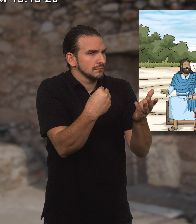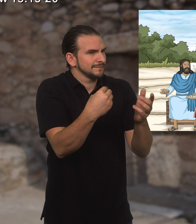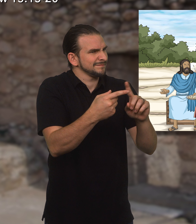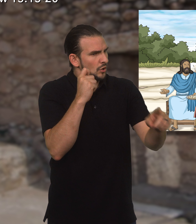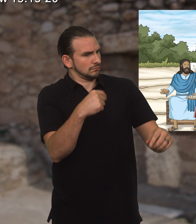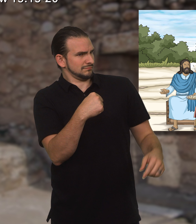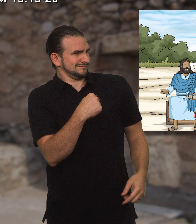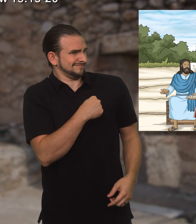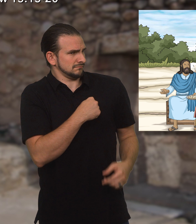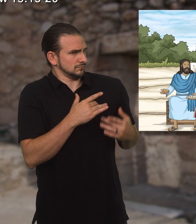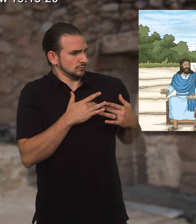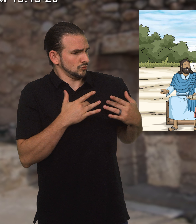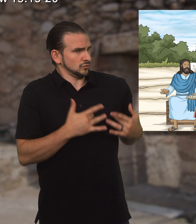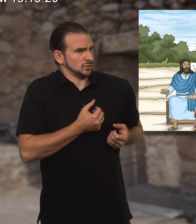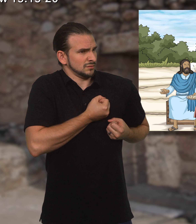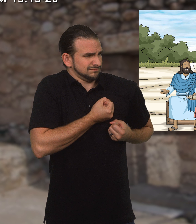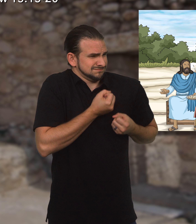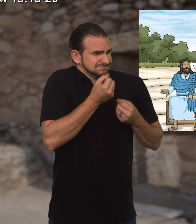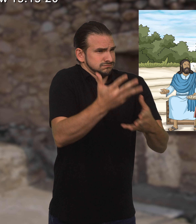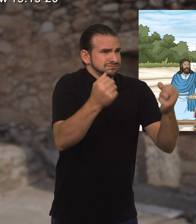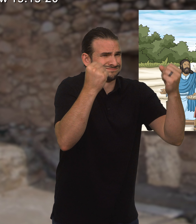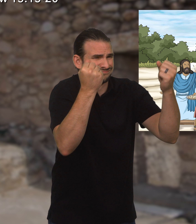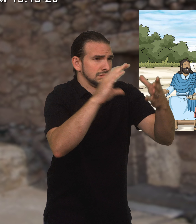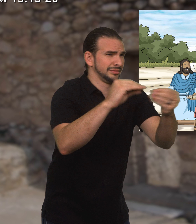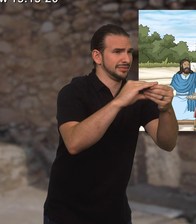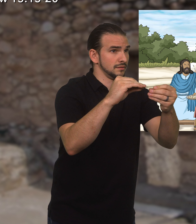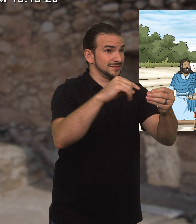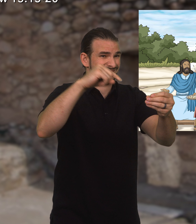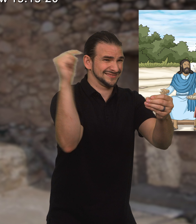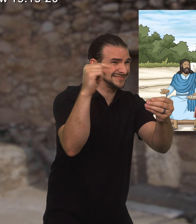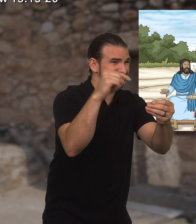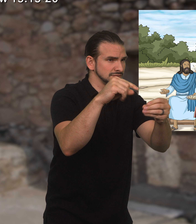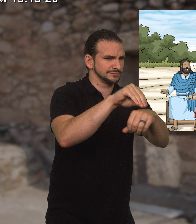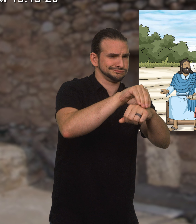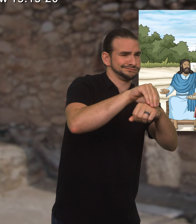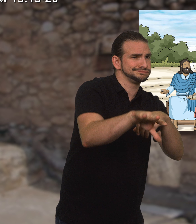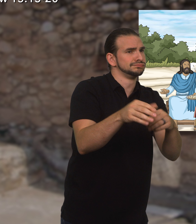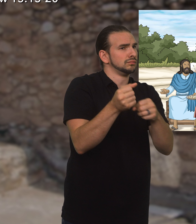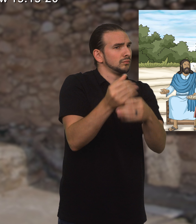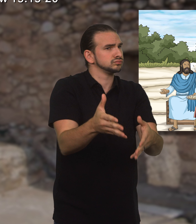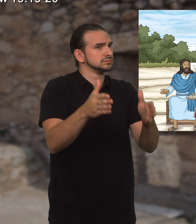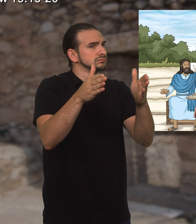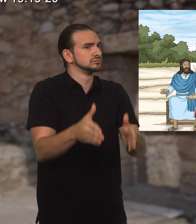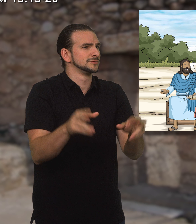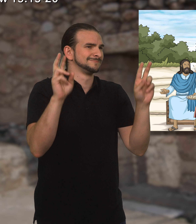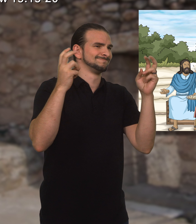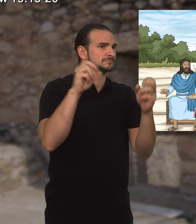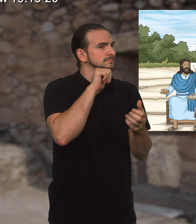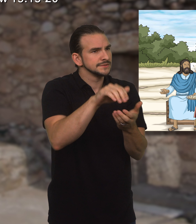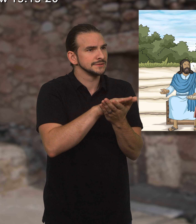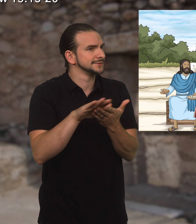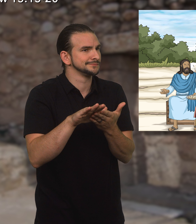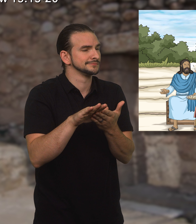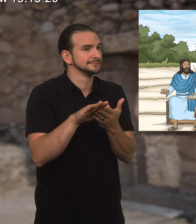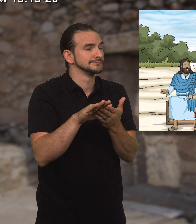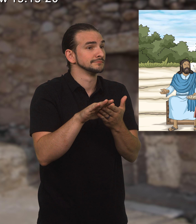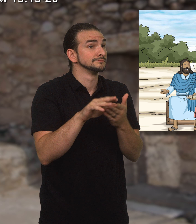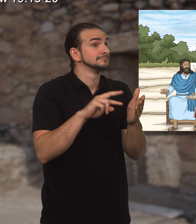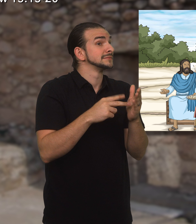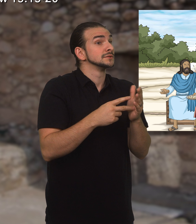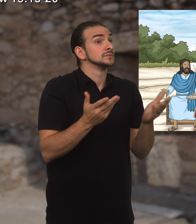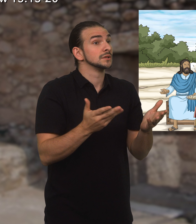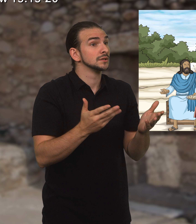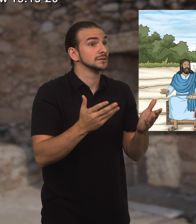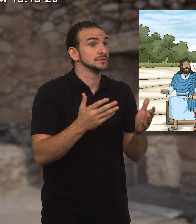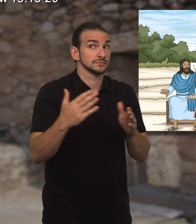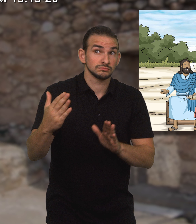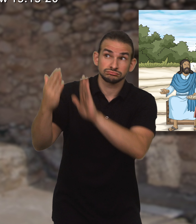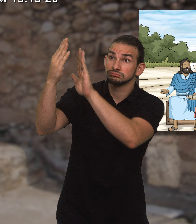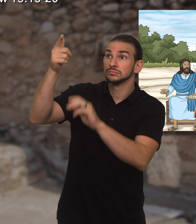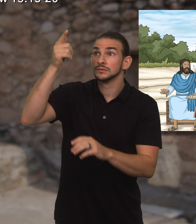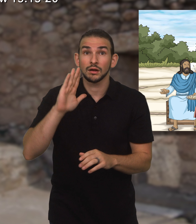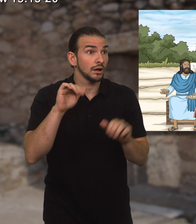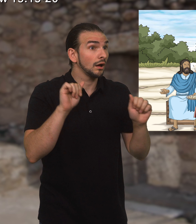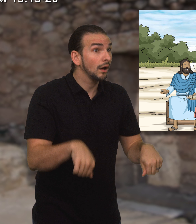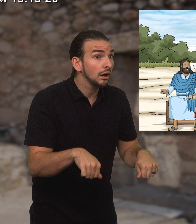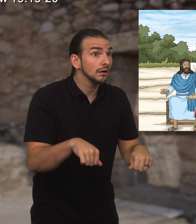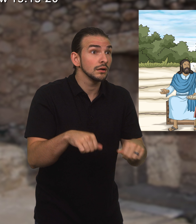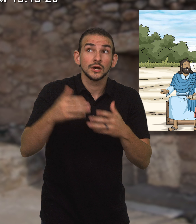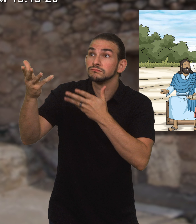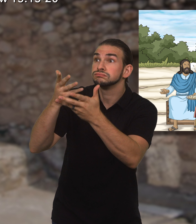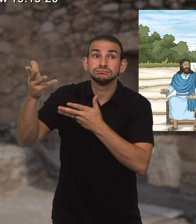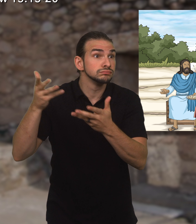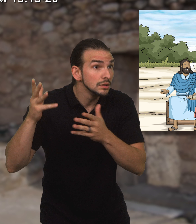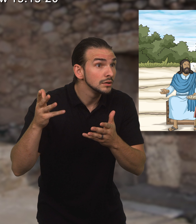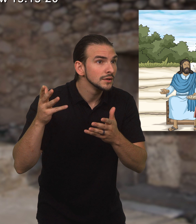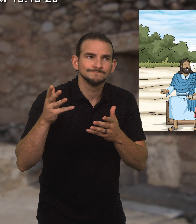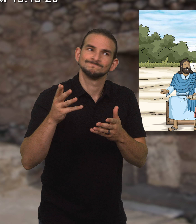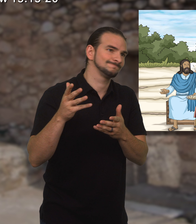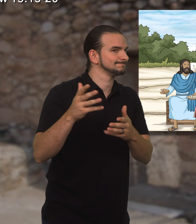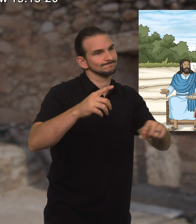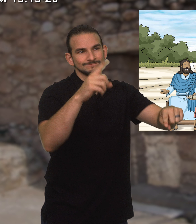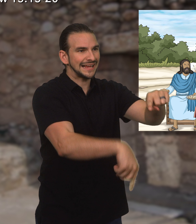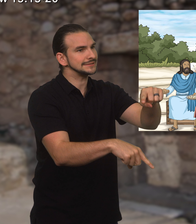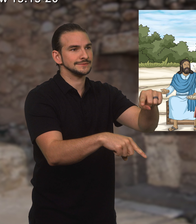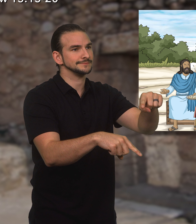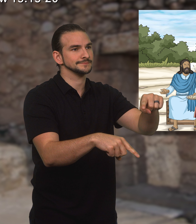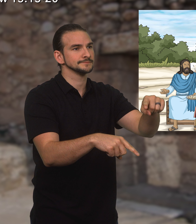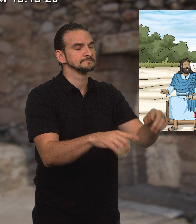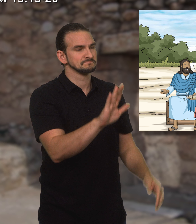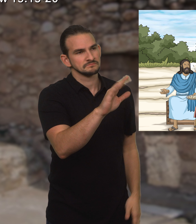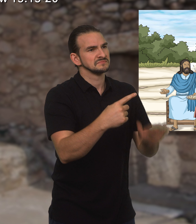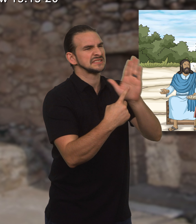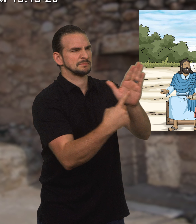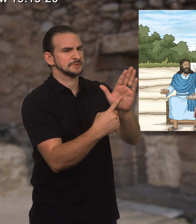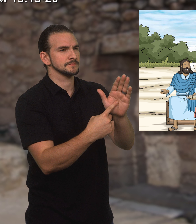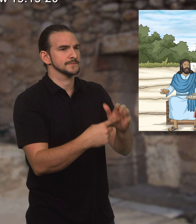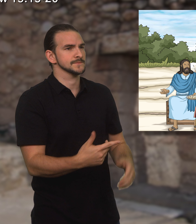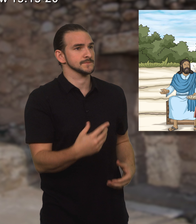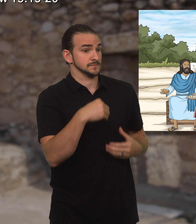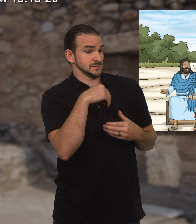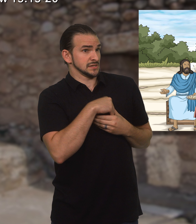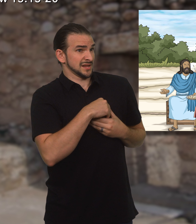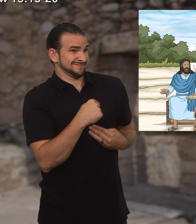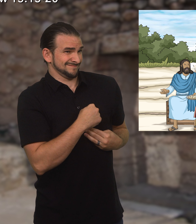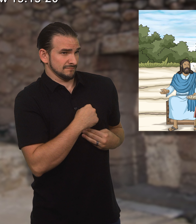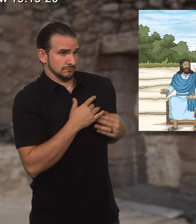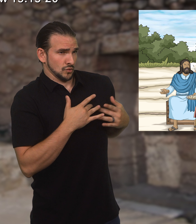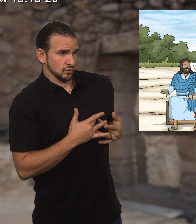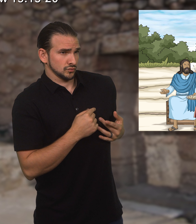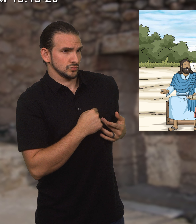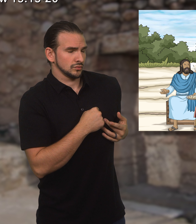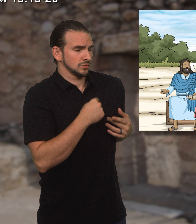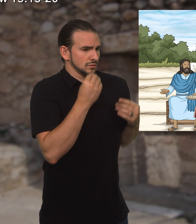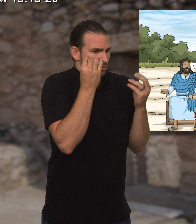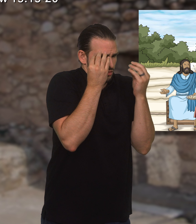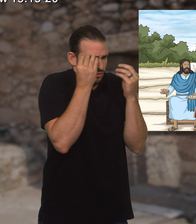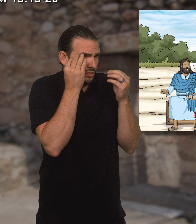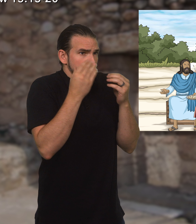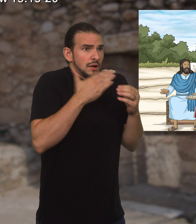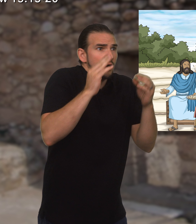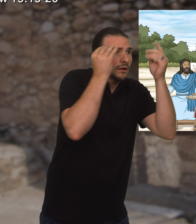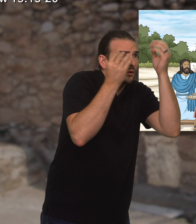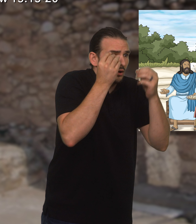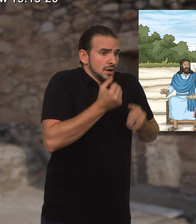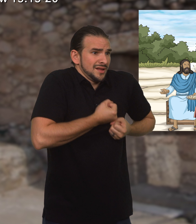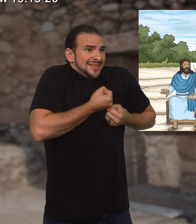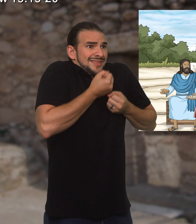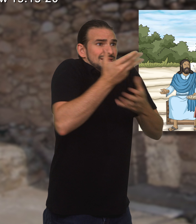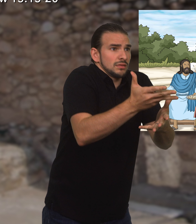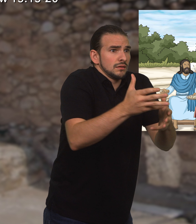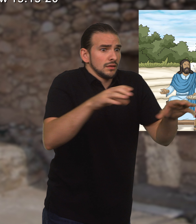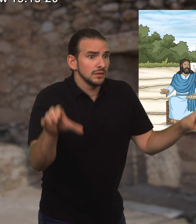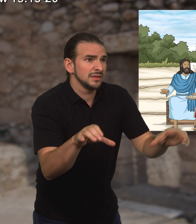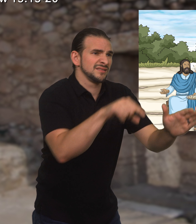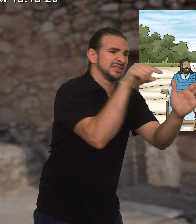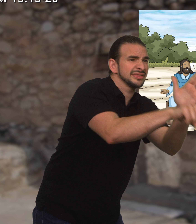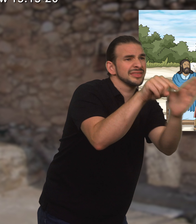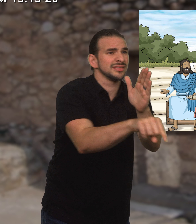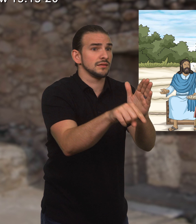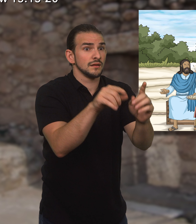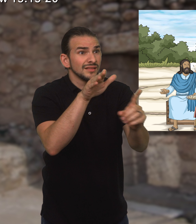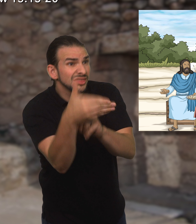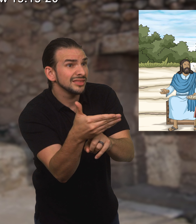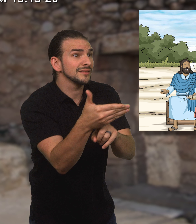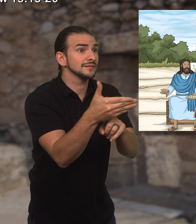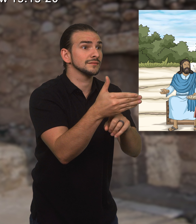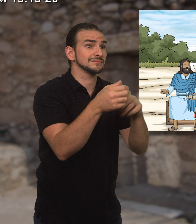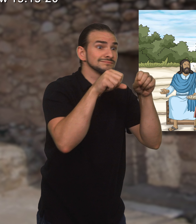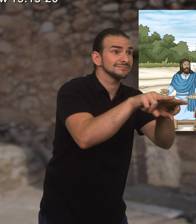But the things that come out of the mouth come from the heart, and these things defile a man.